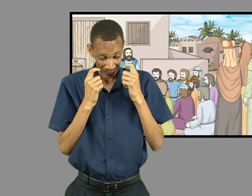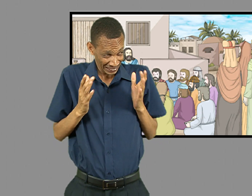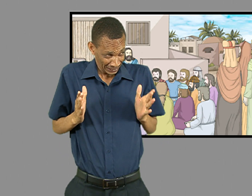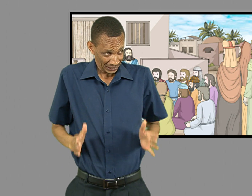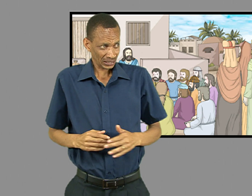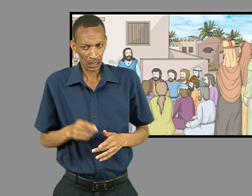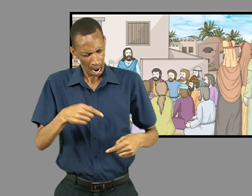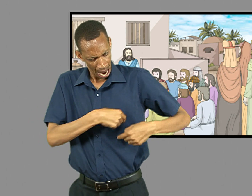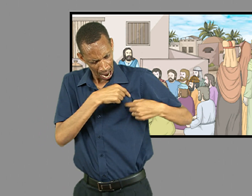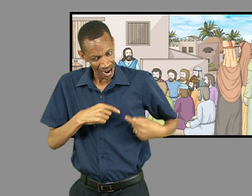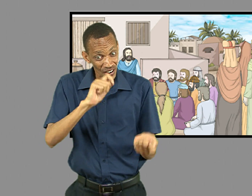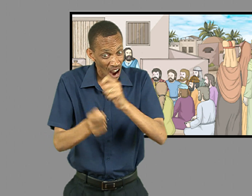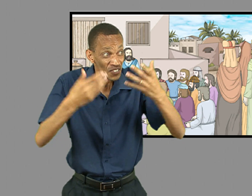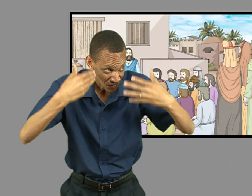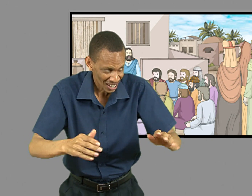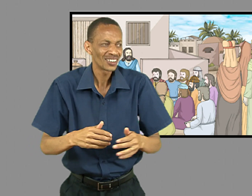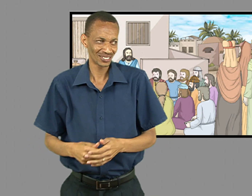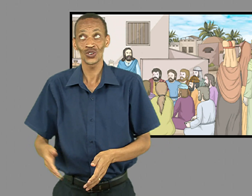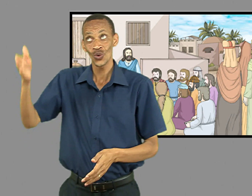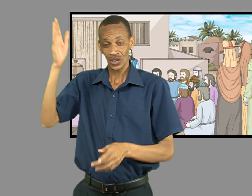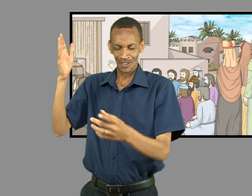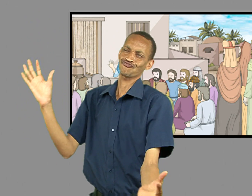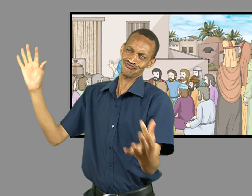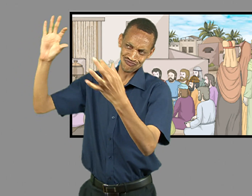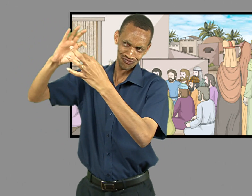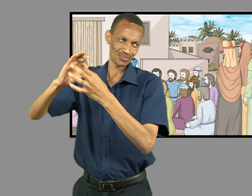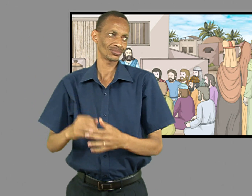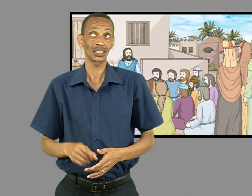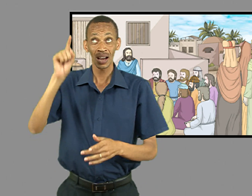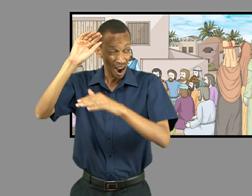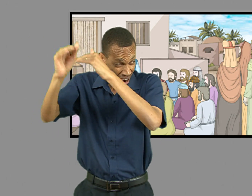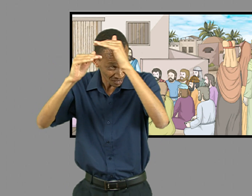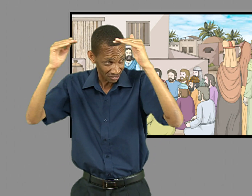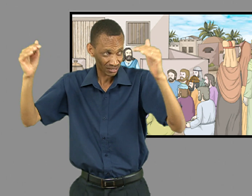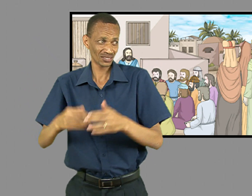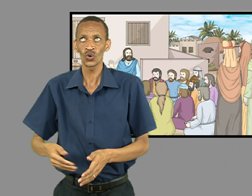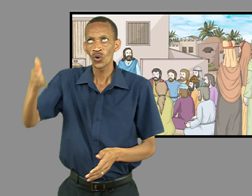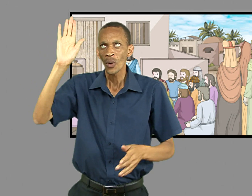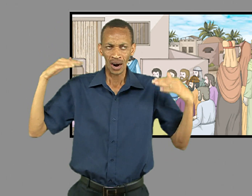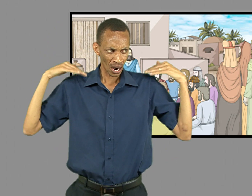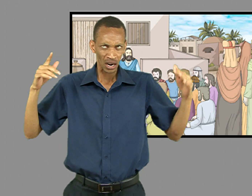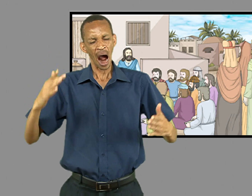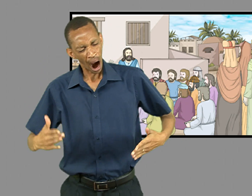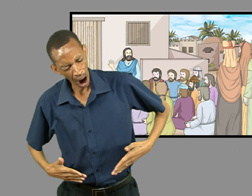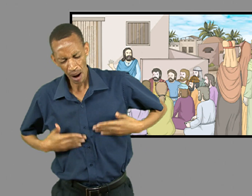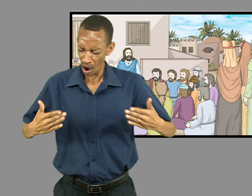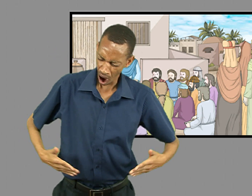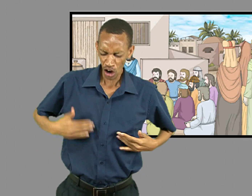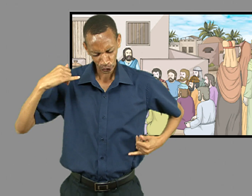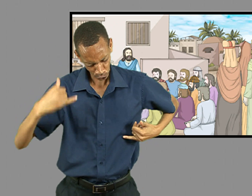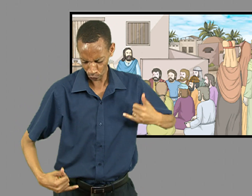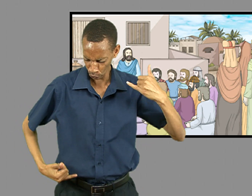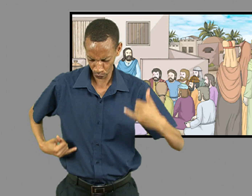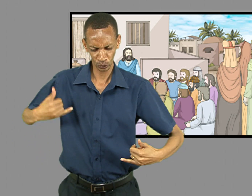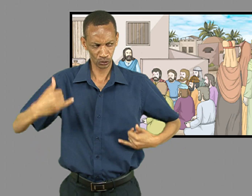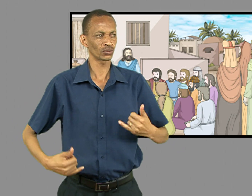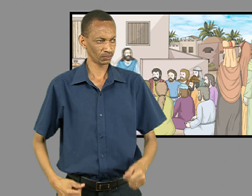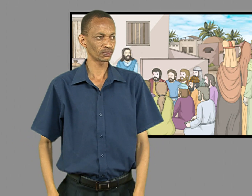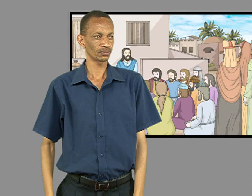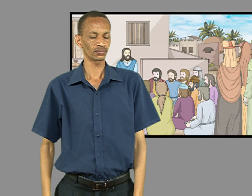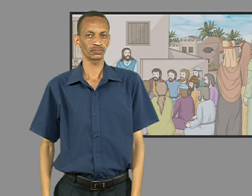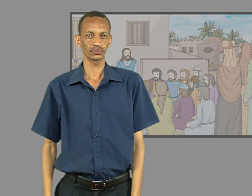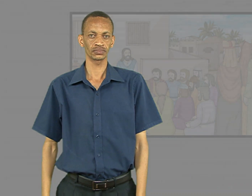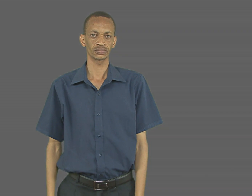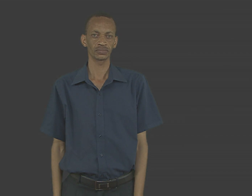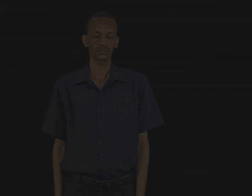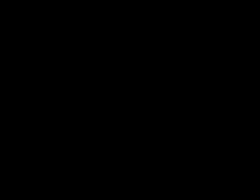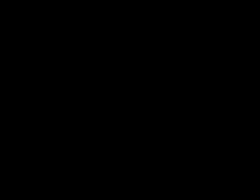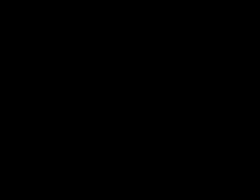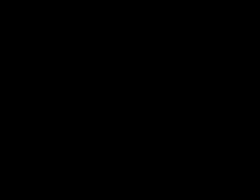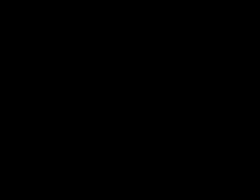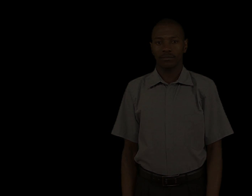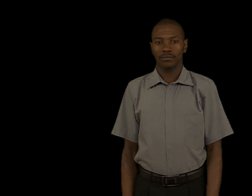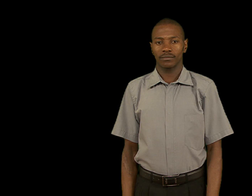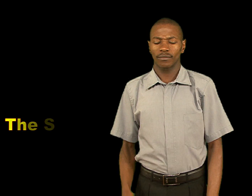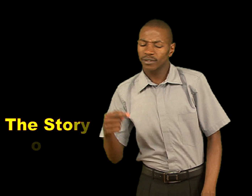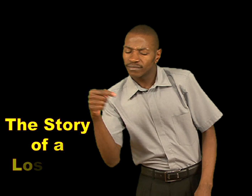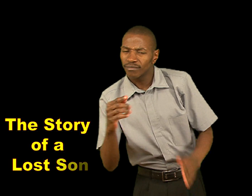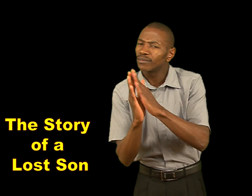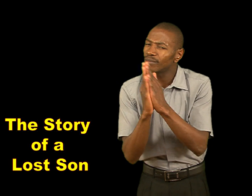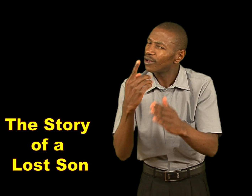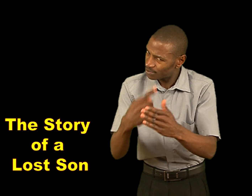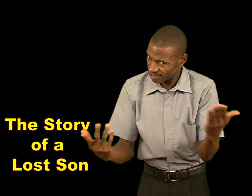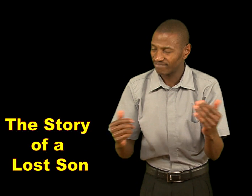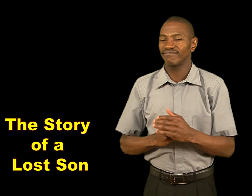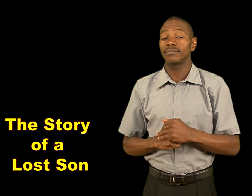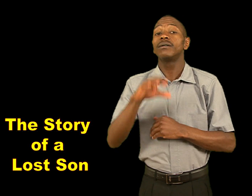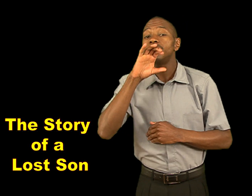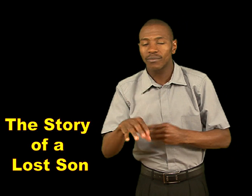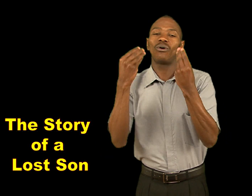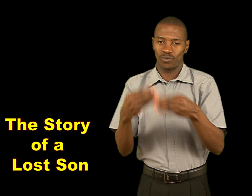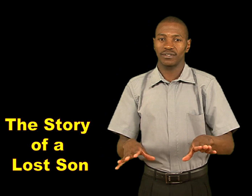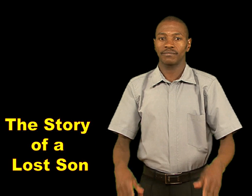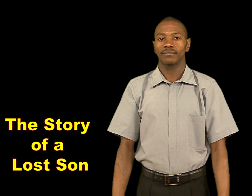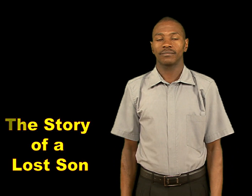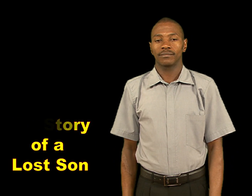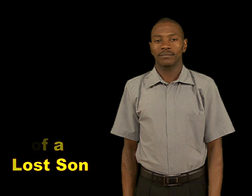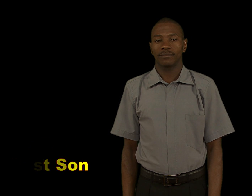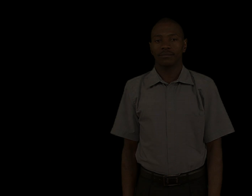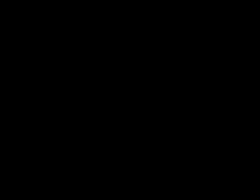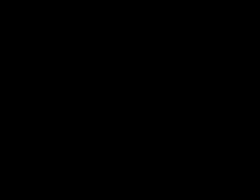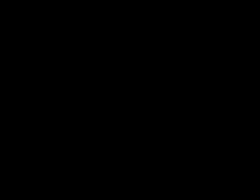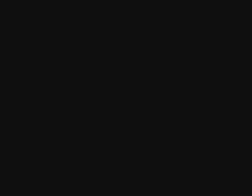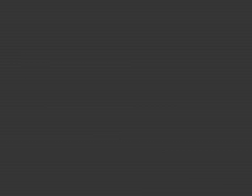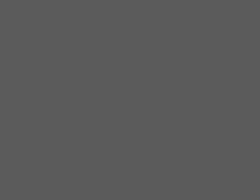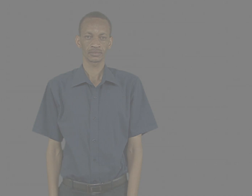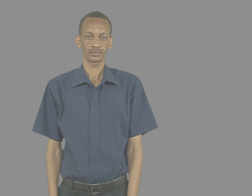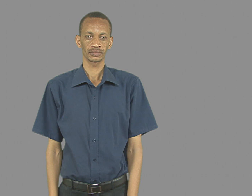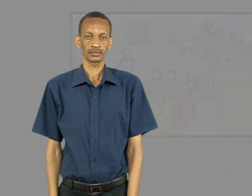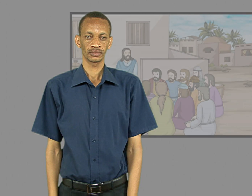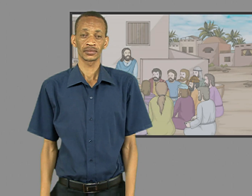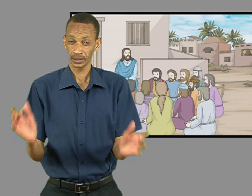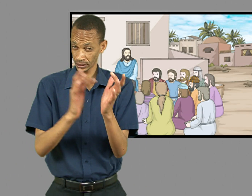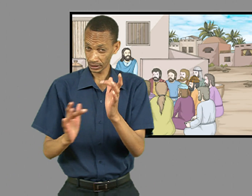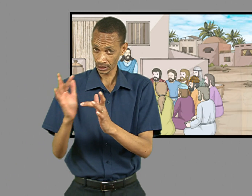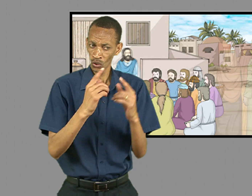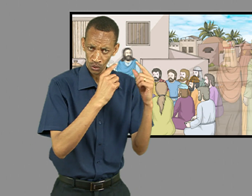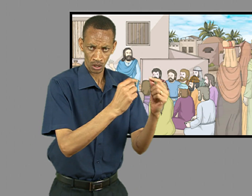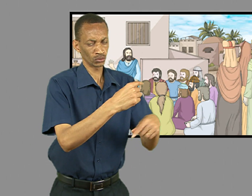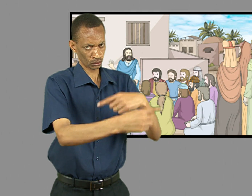In the same way, I tell you, there is joy in the presence of God’s angels over one sinner who repents.”